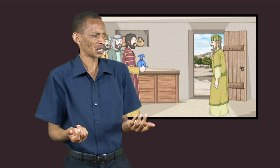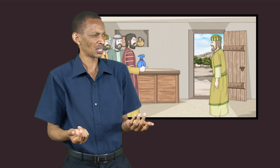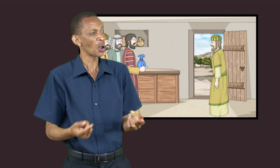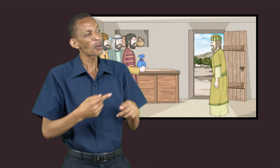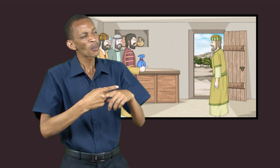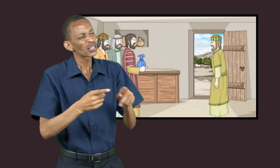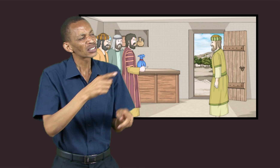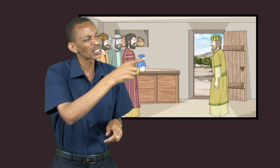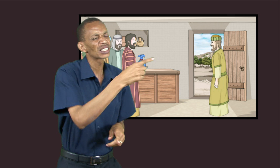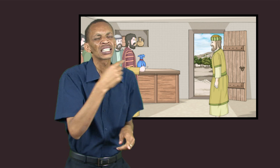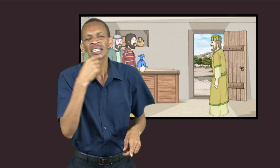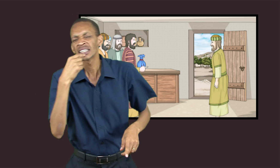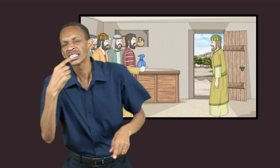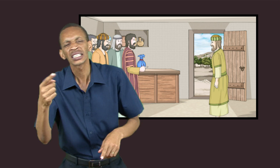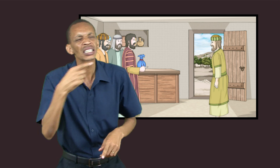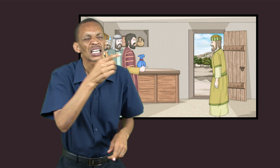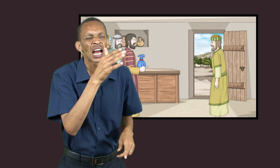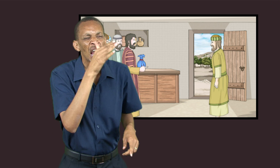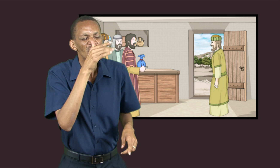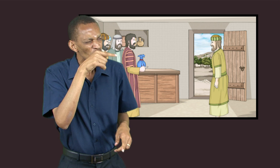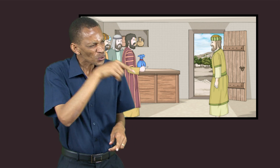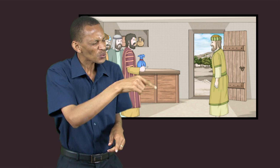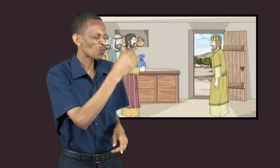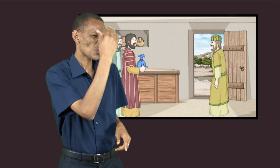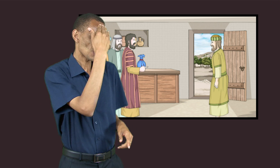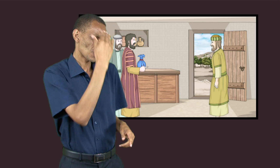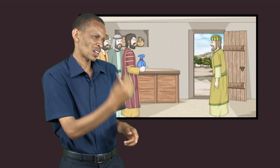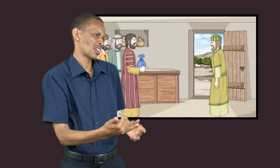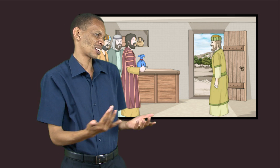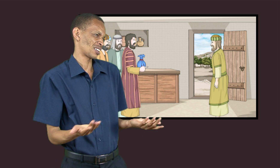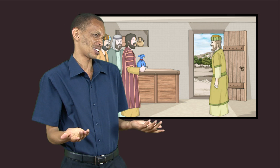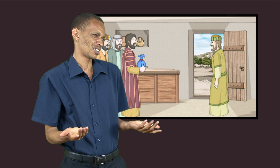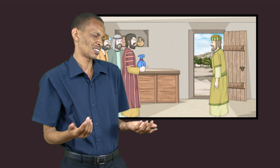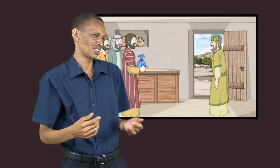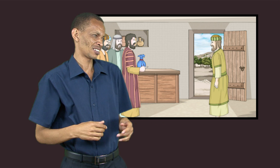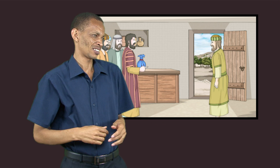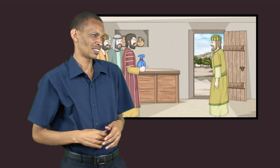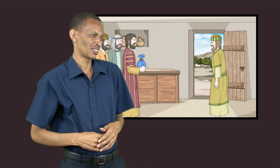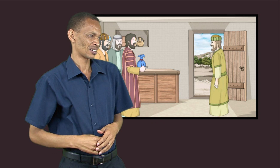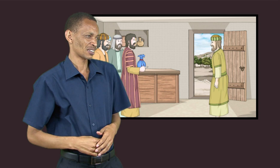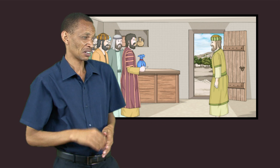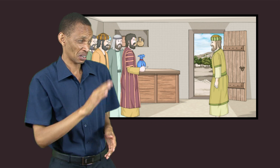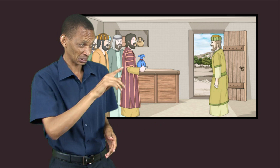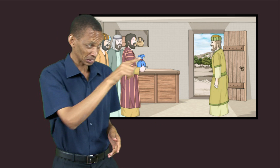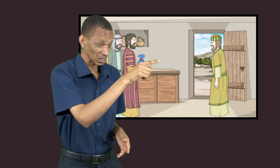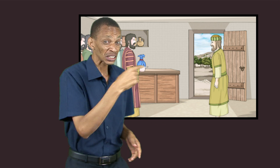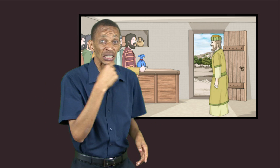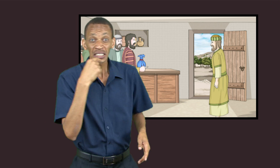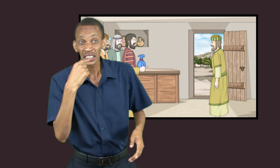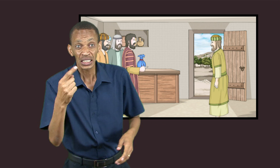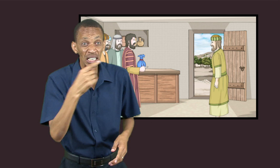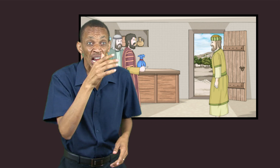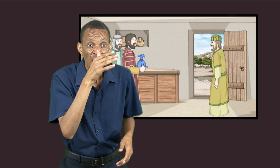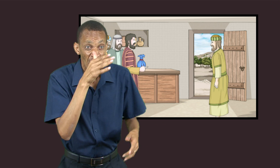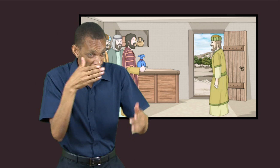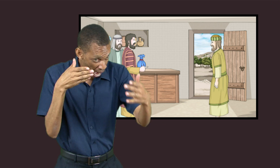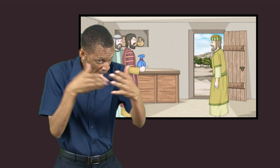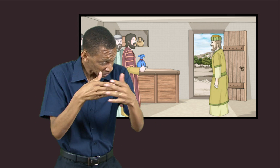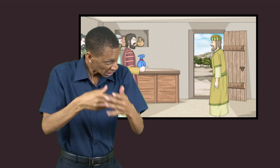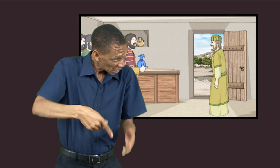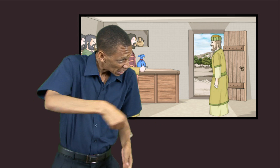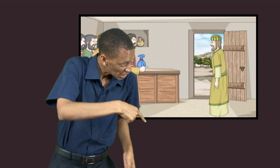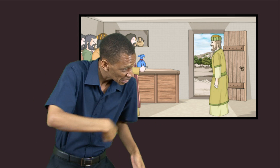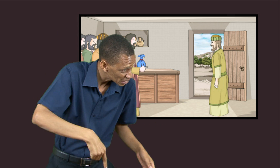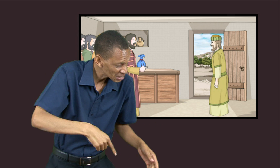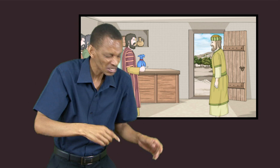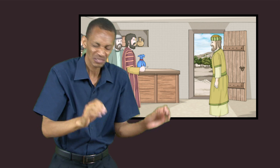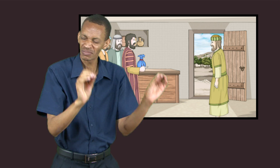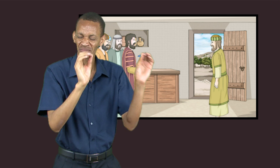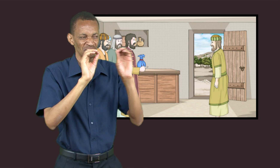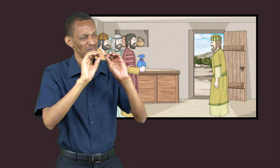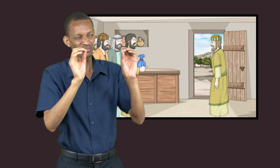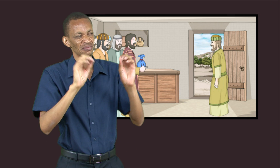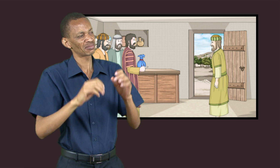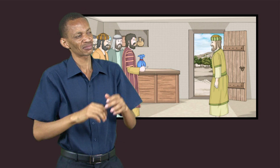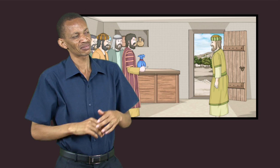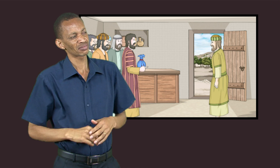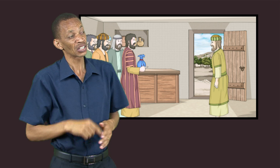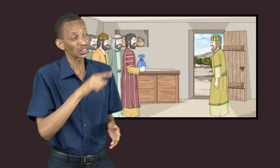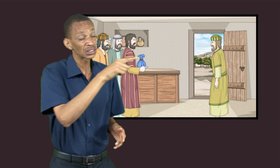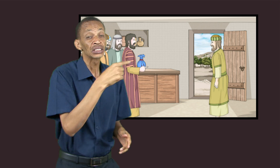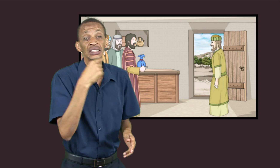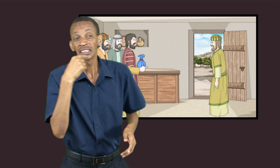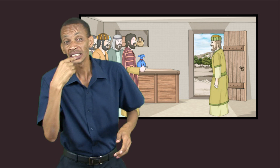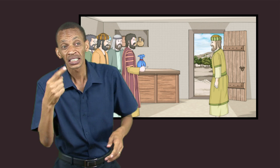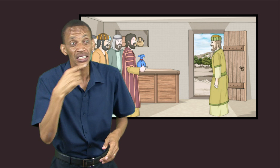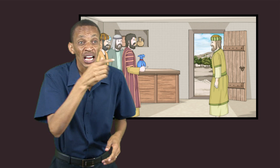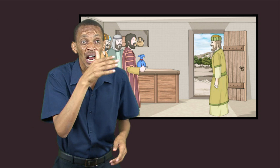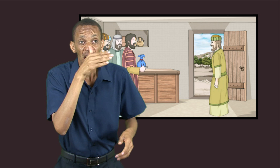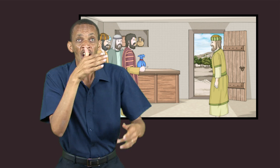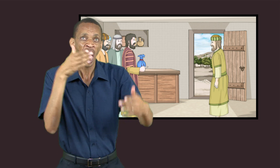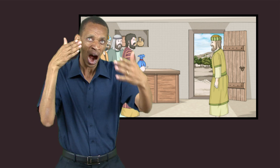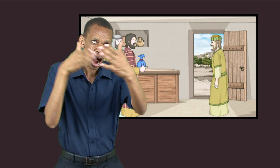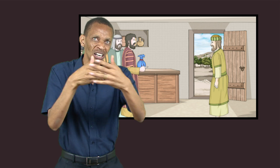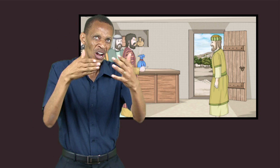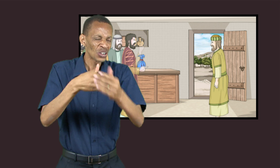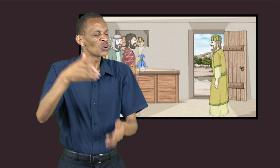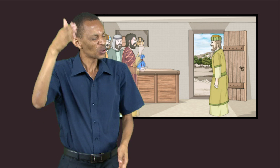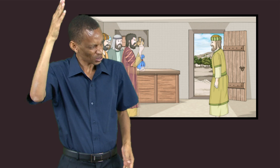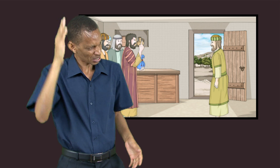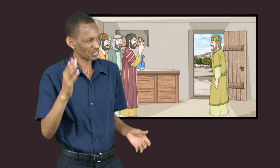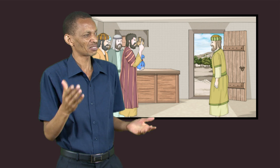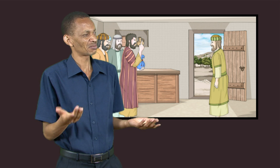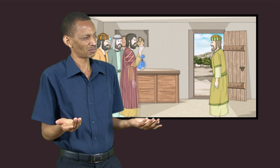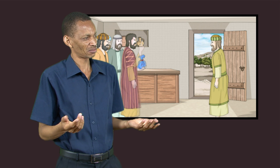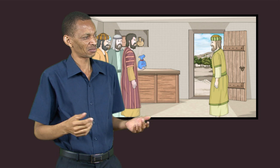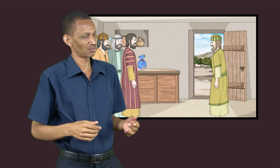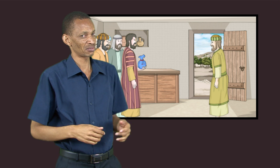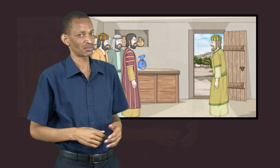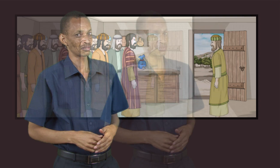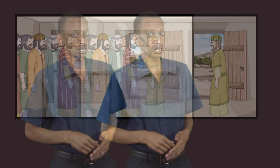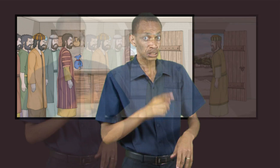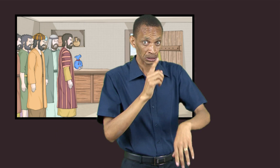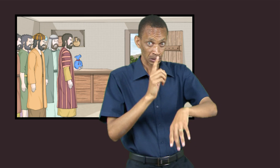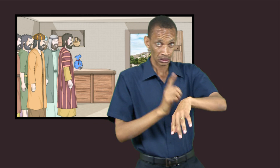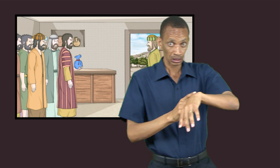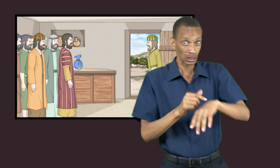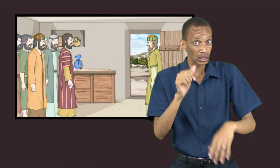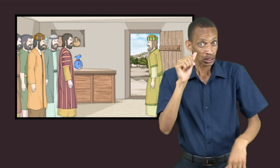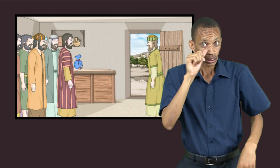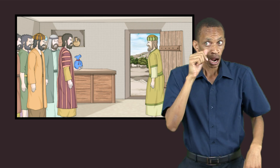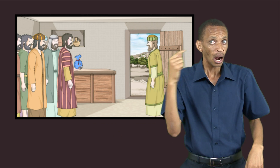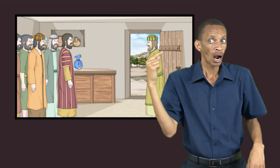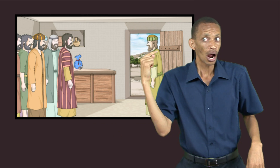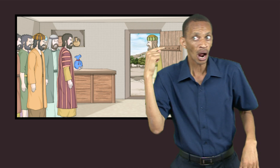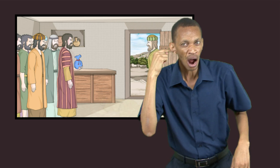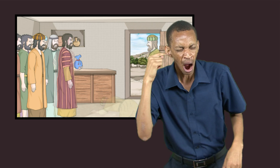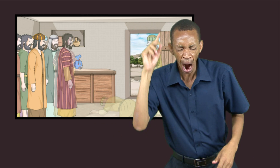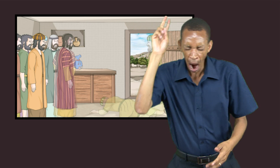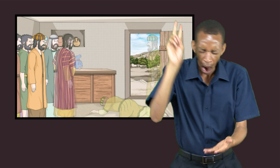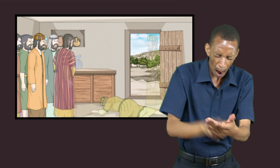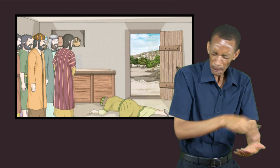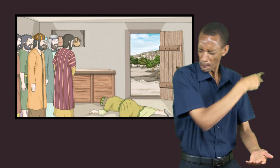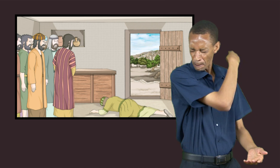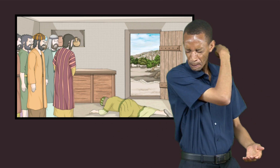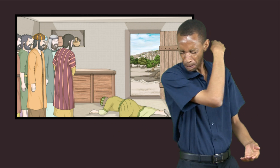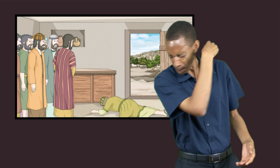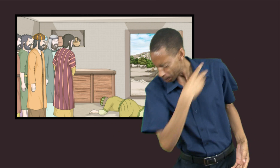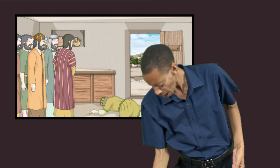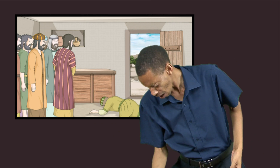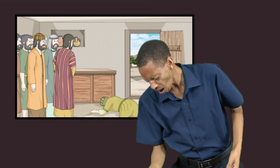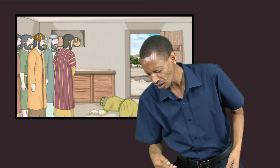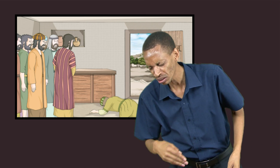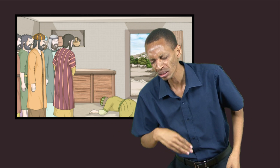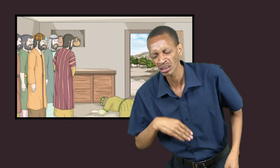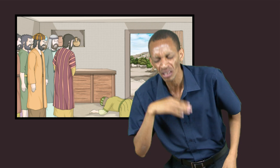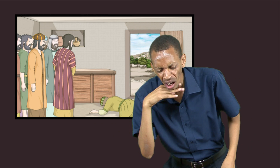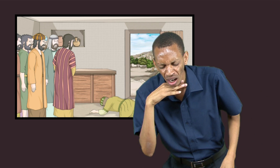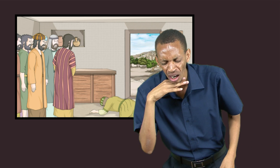How could you conceive such a deed in your heart? You have not lied to men, but to God!”